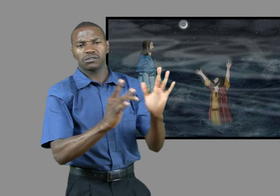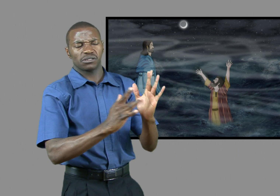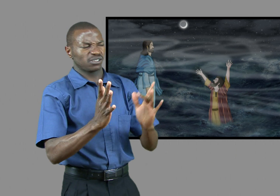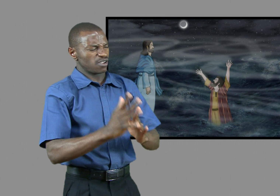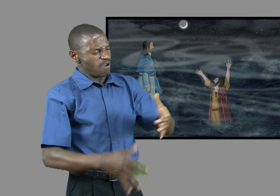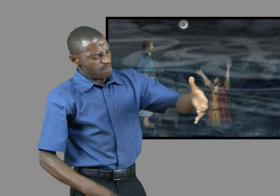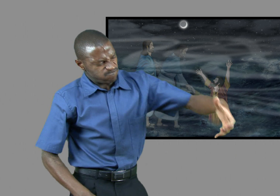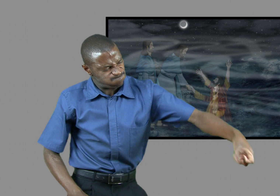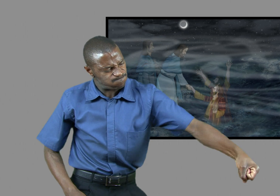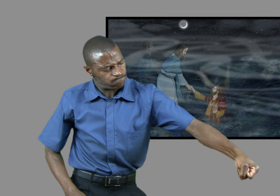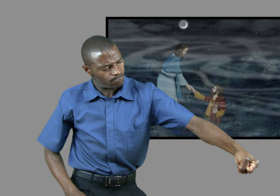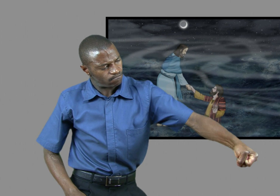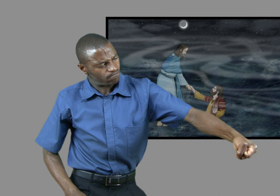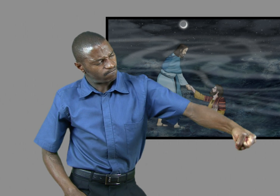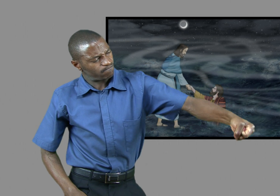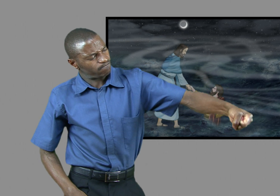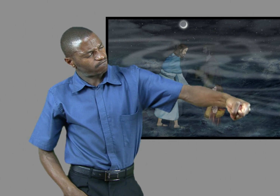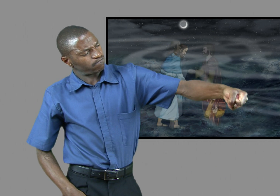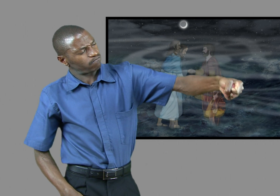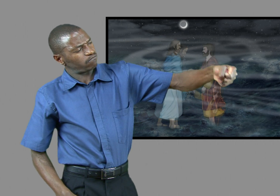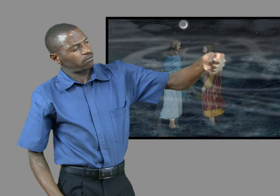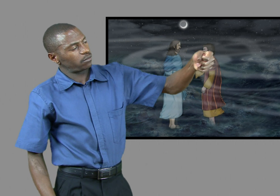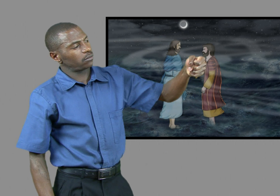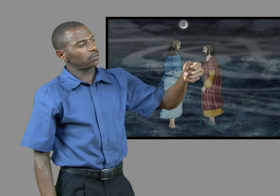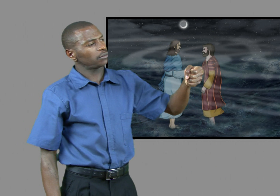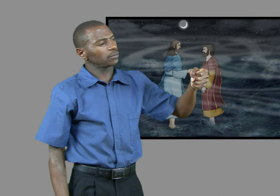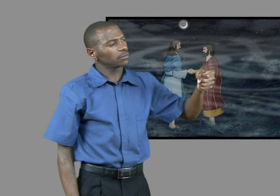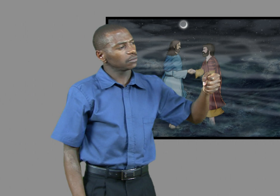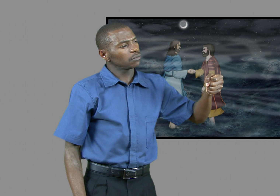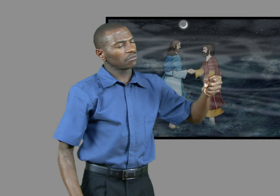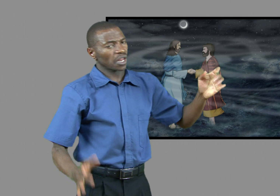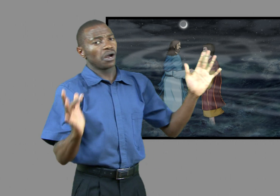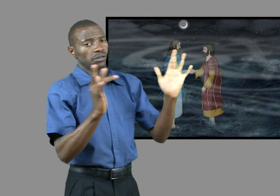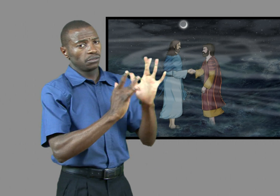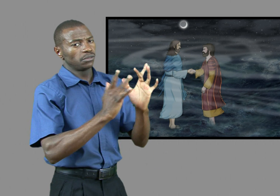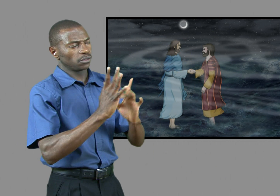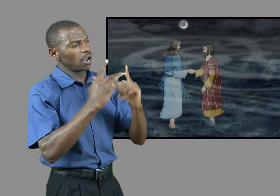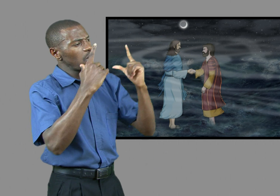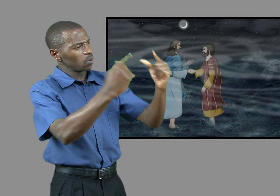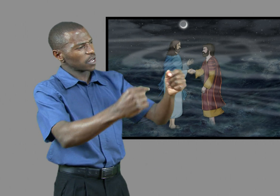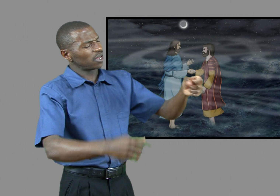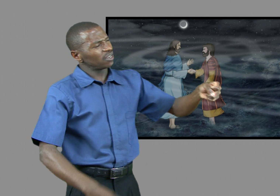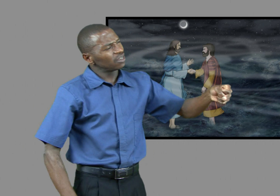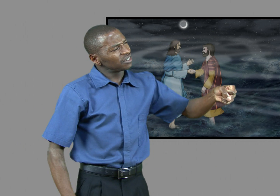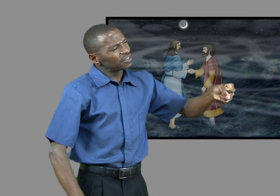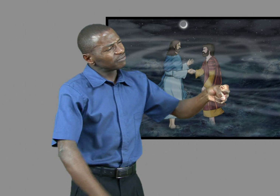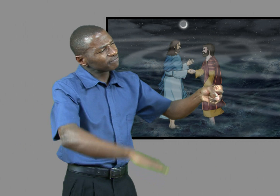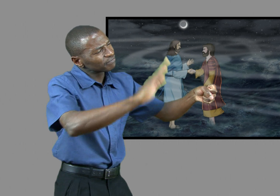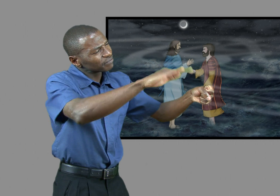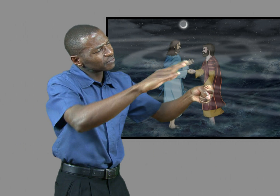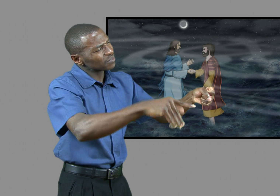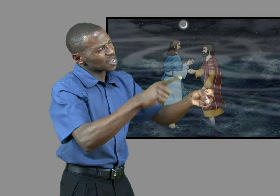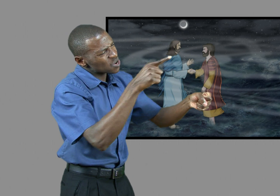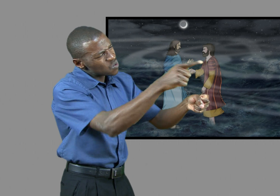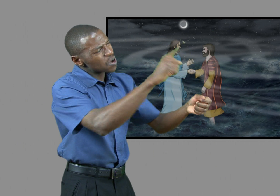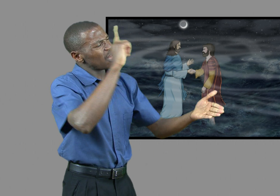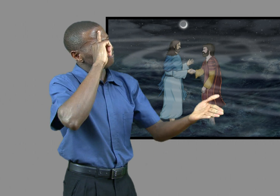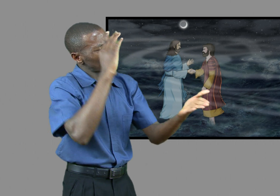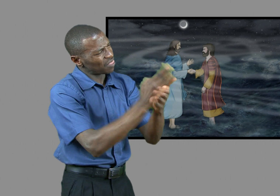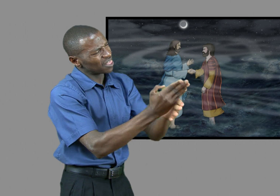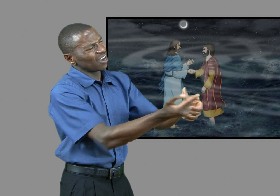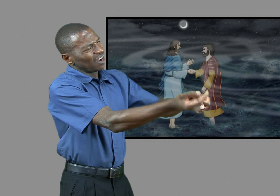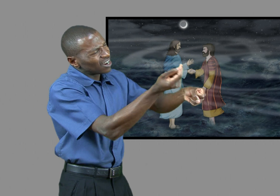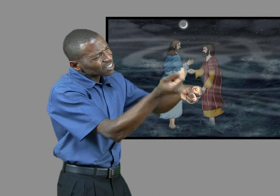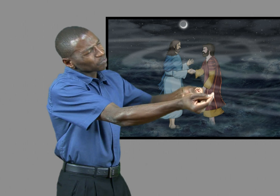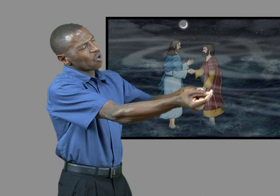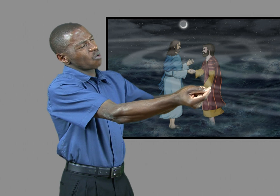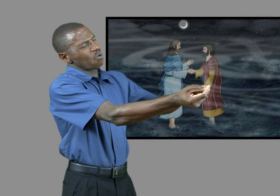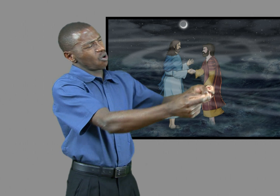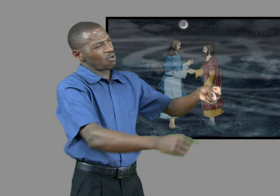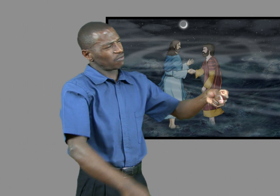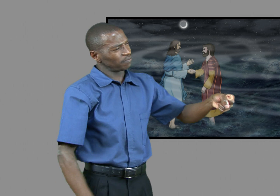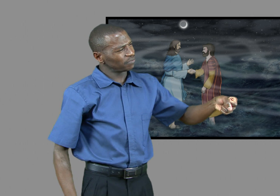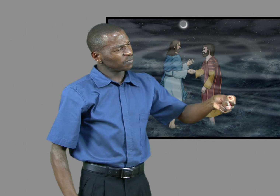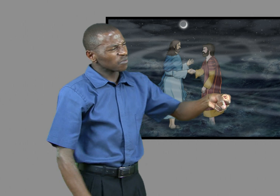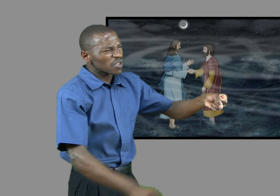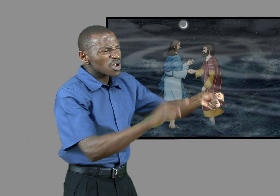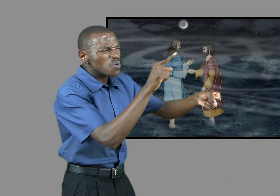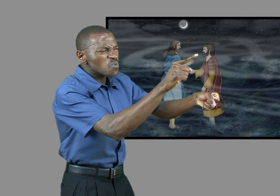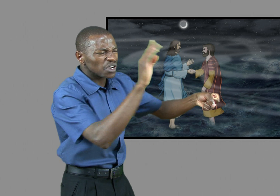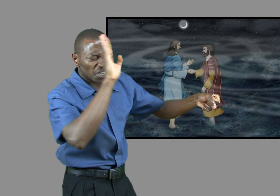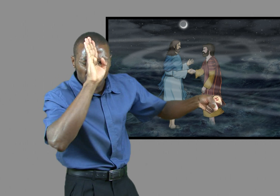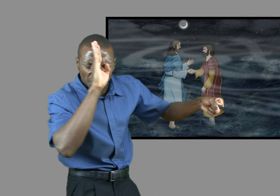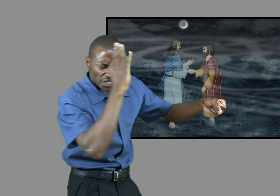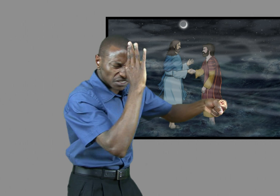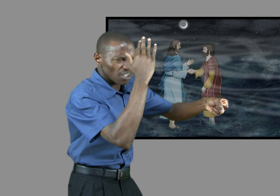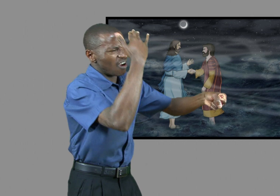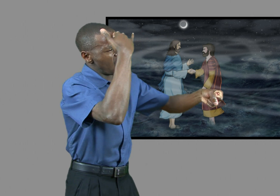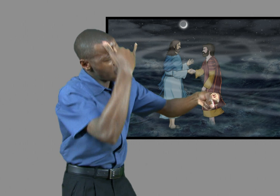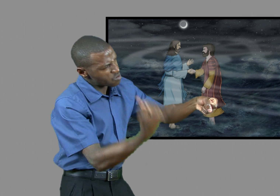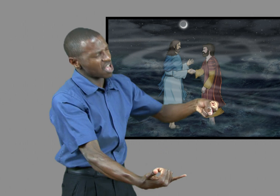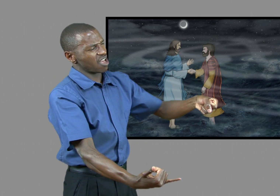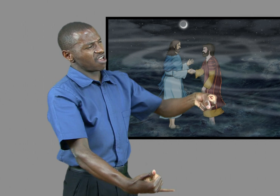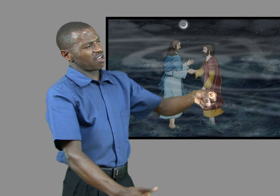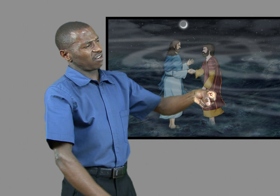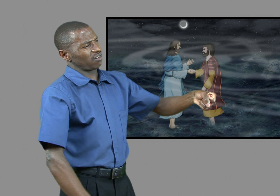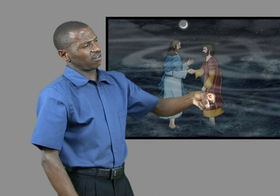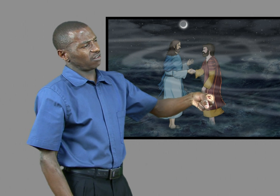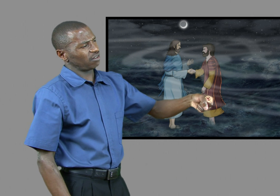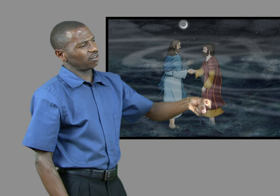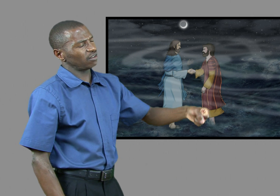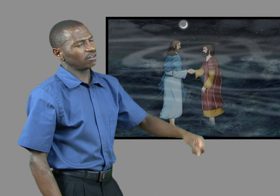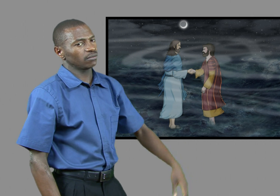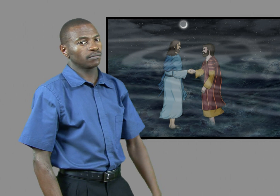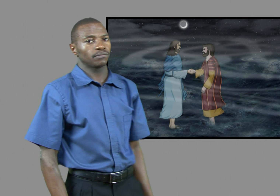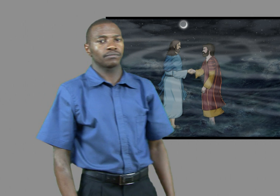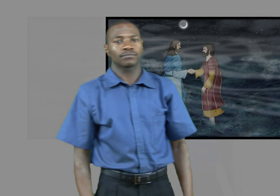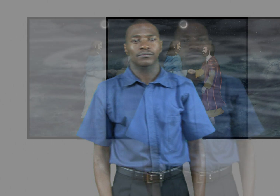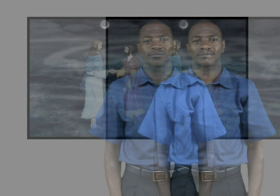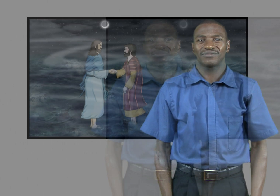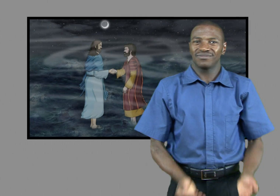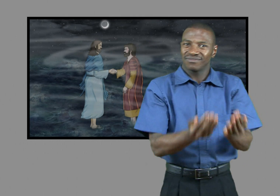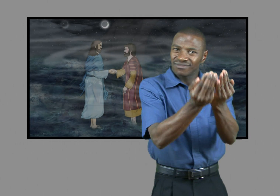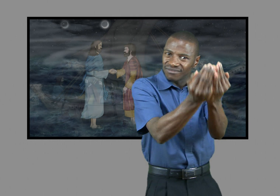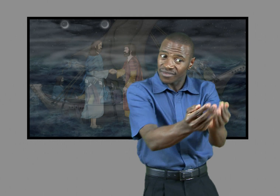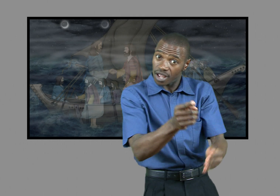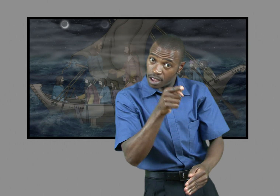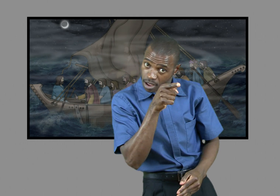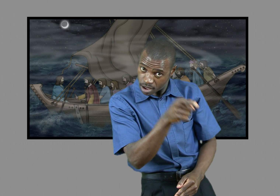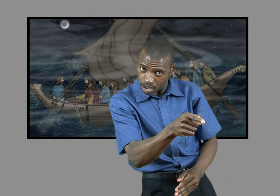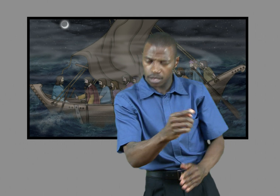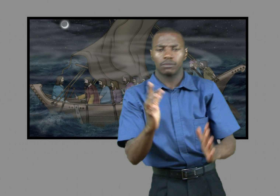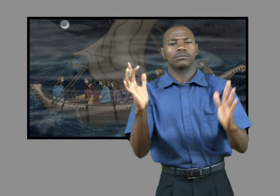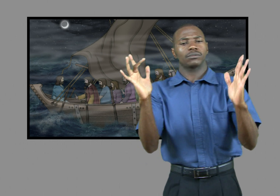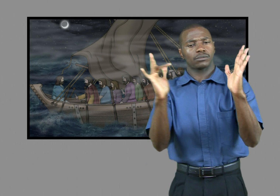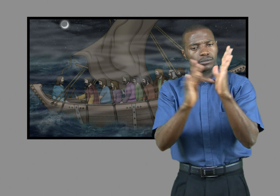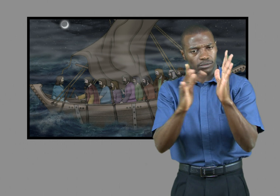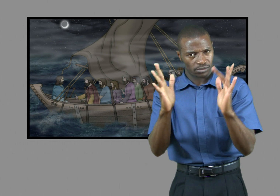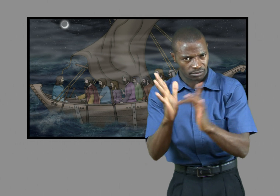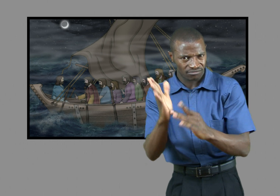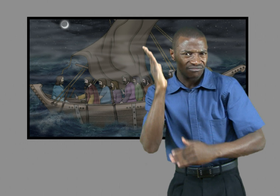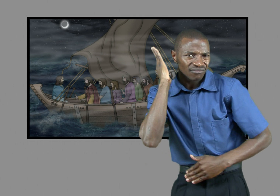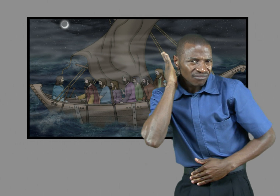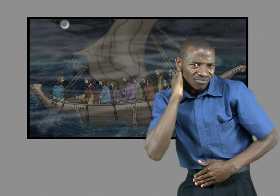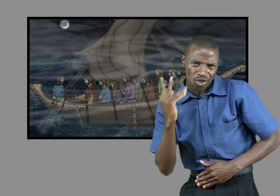Immediately Jesus reached out His hand and took hold of Peter. “You of little faith,” He said, “why did you doubt?”